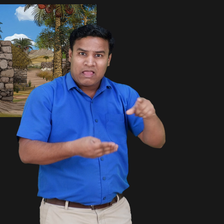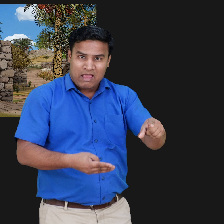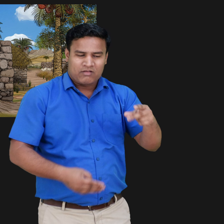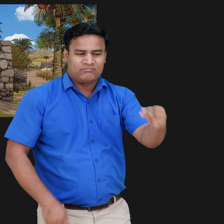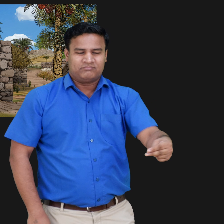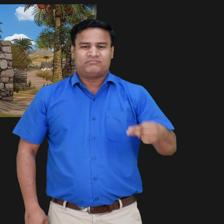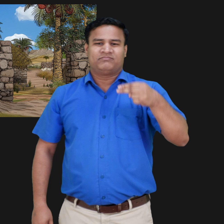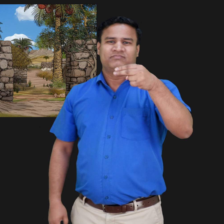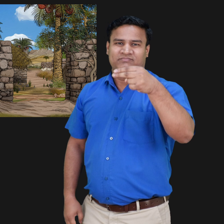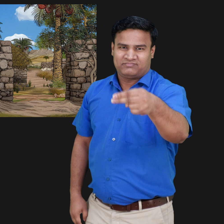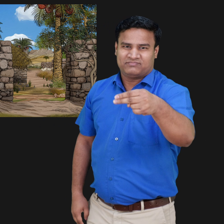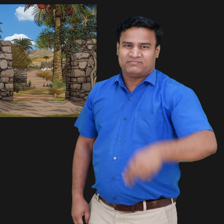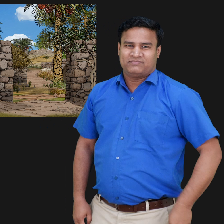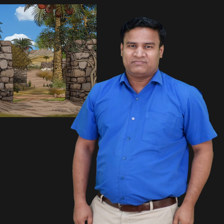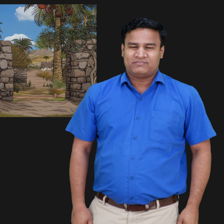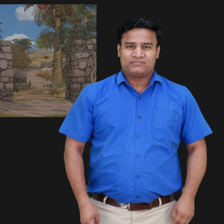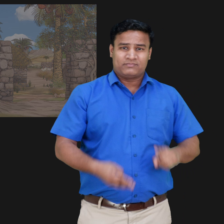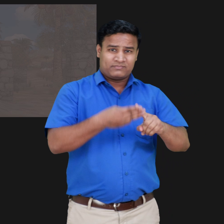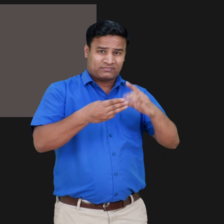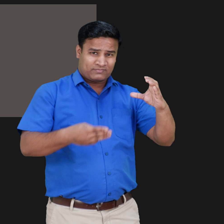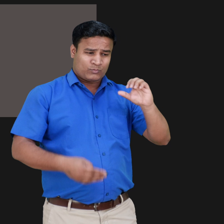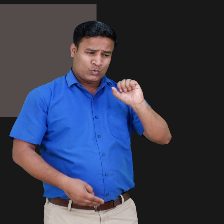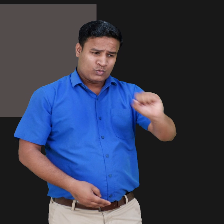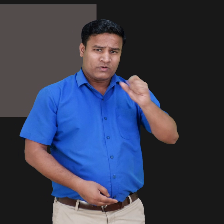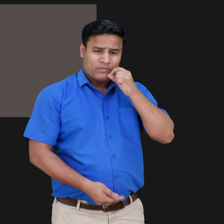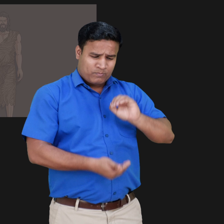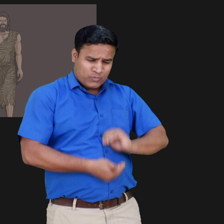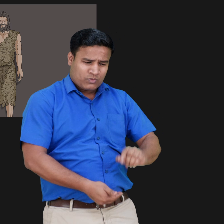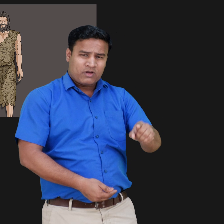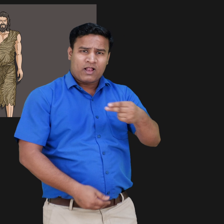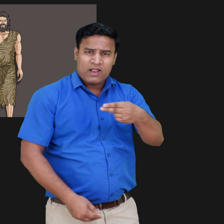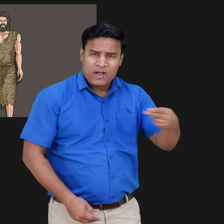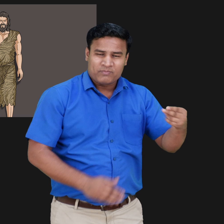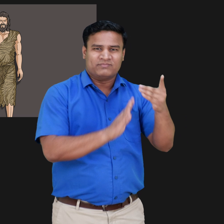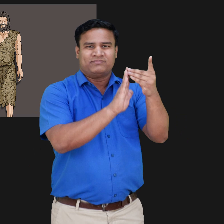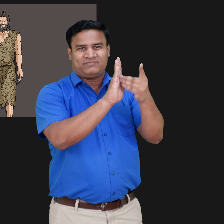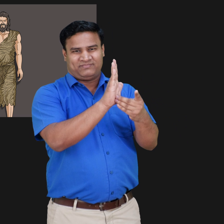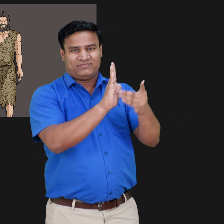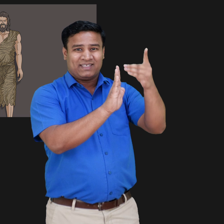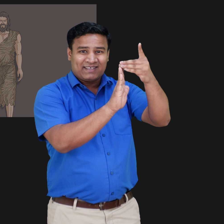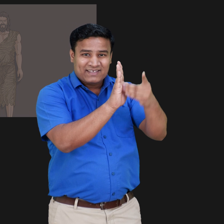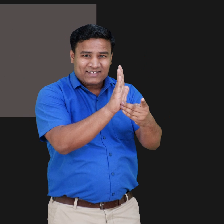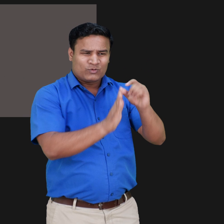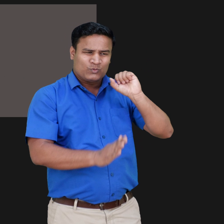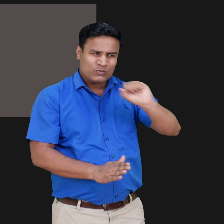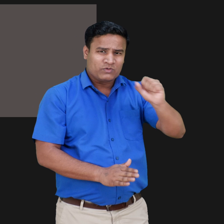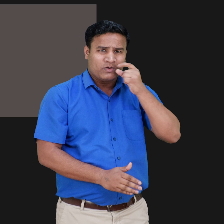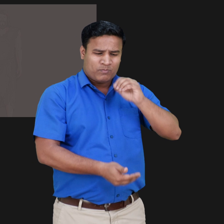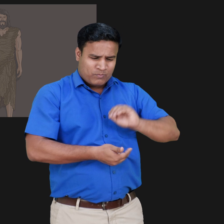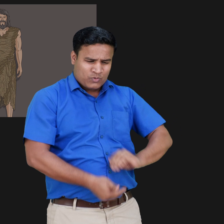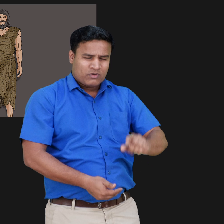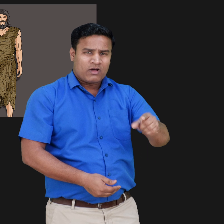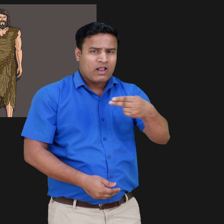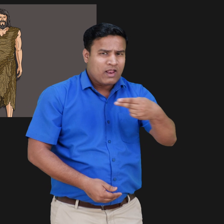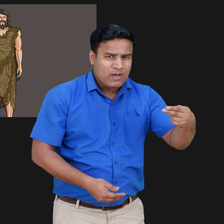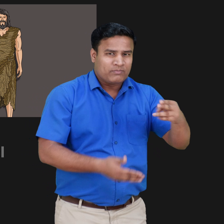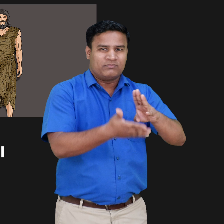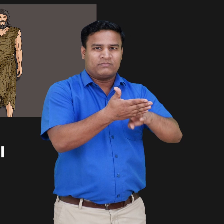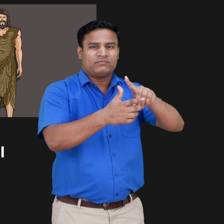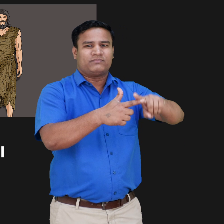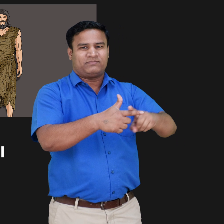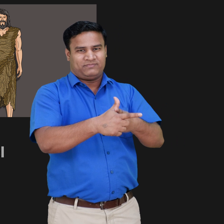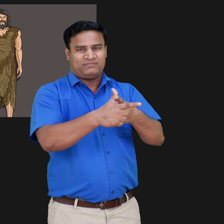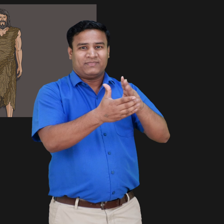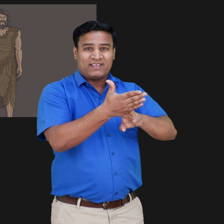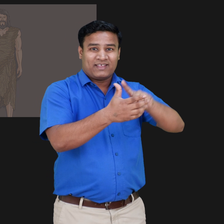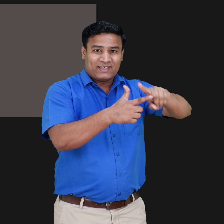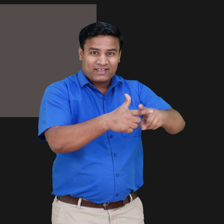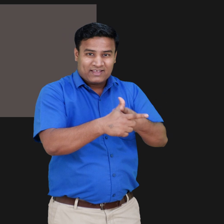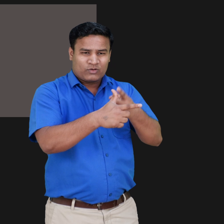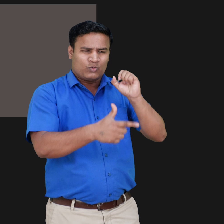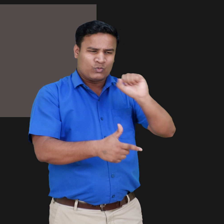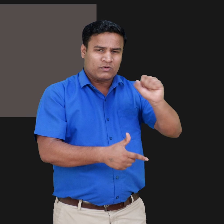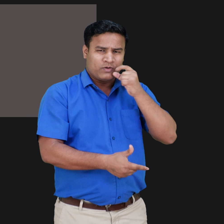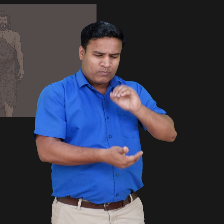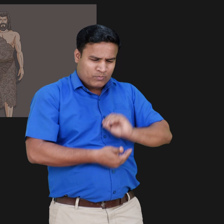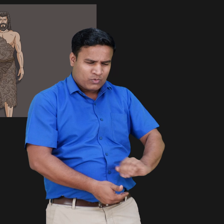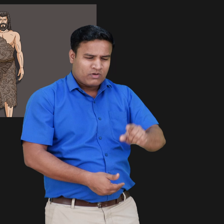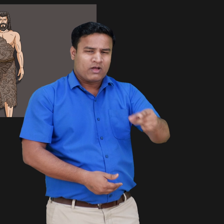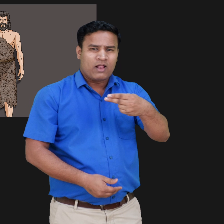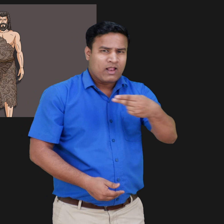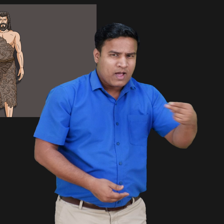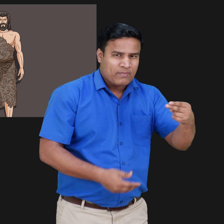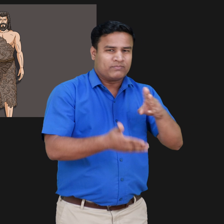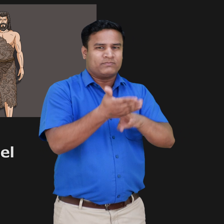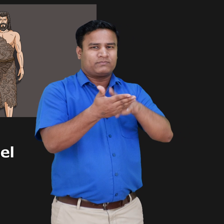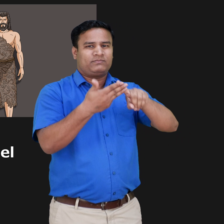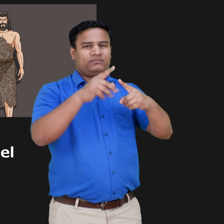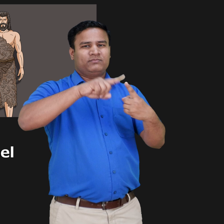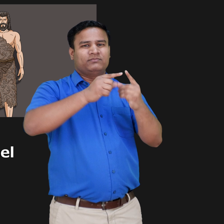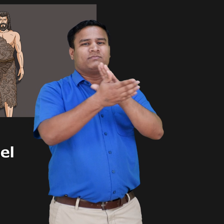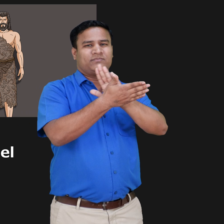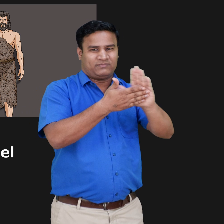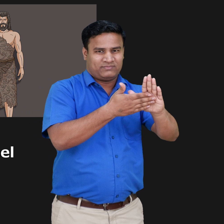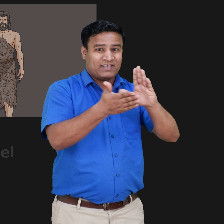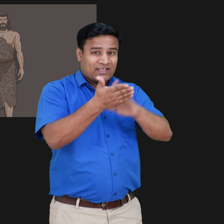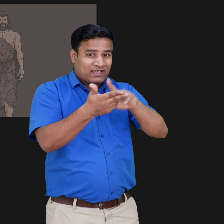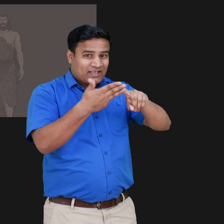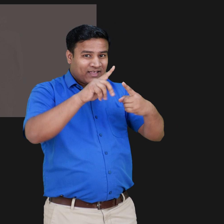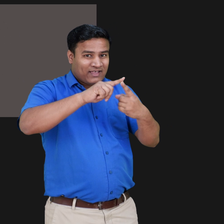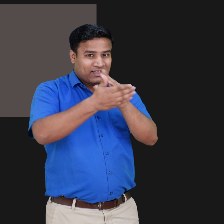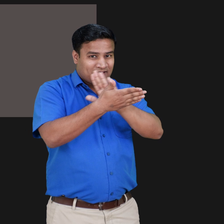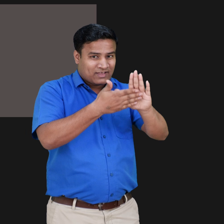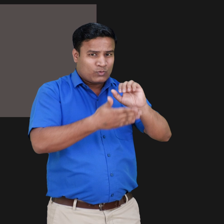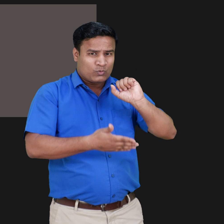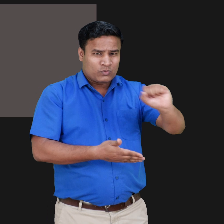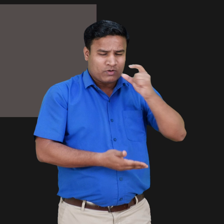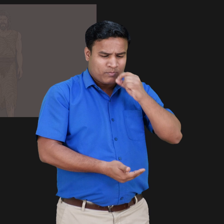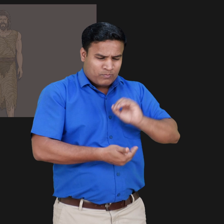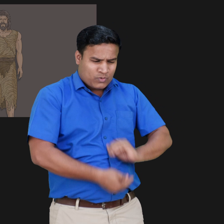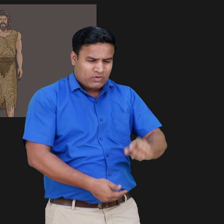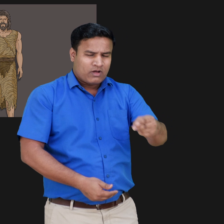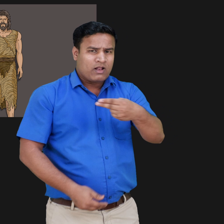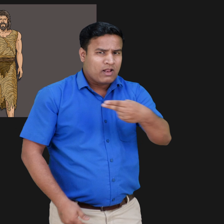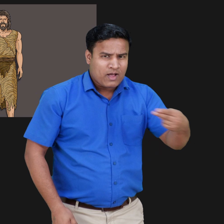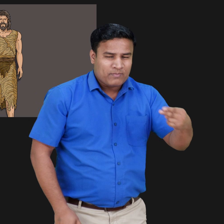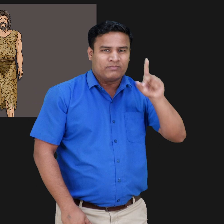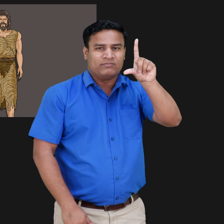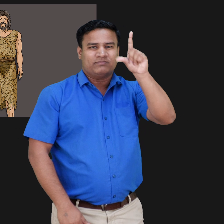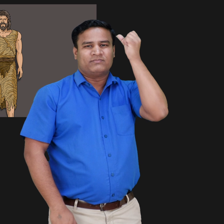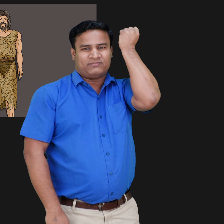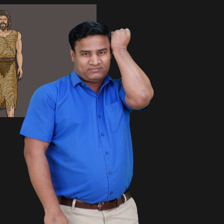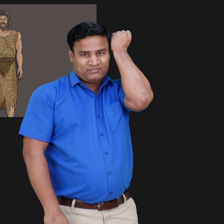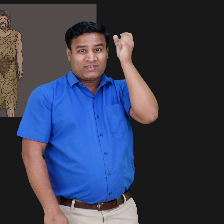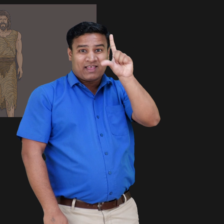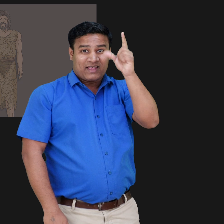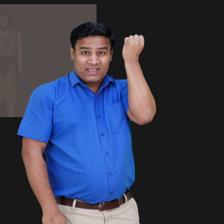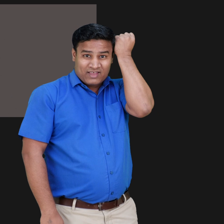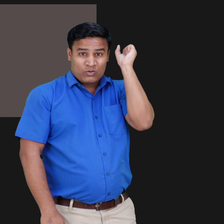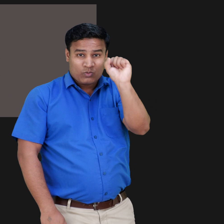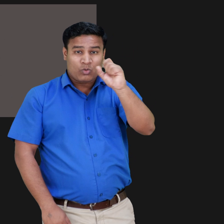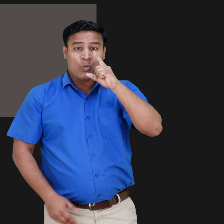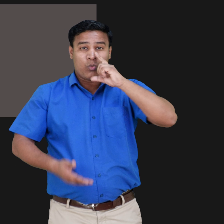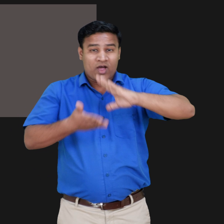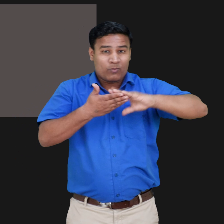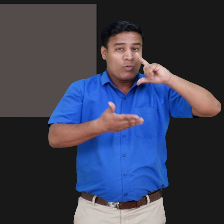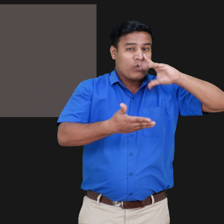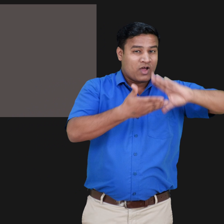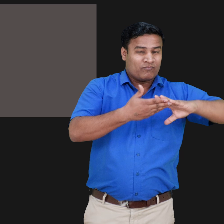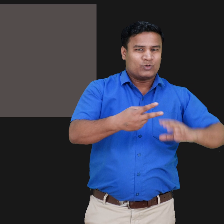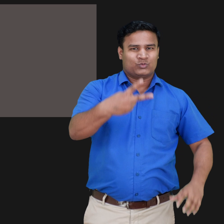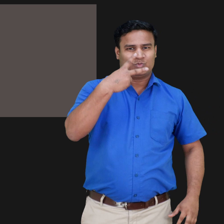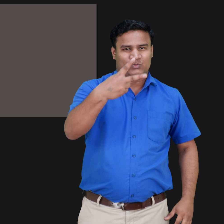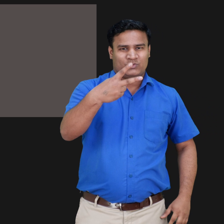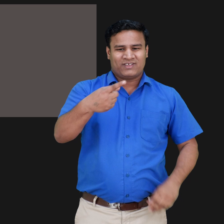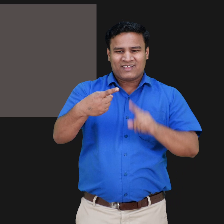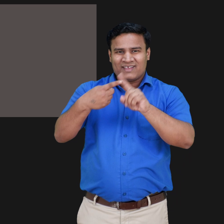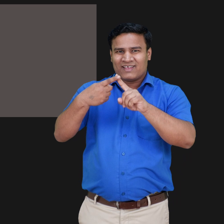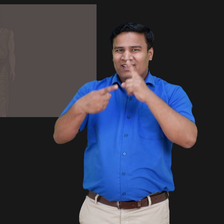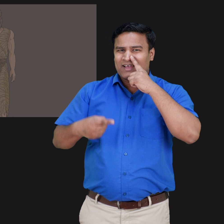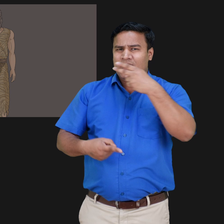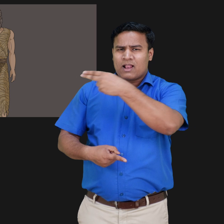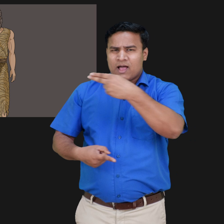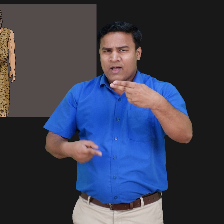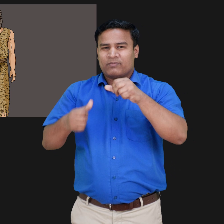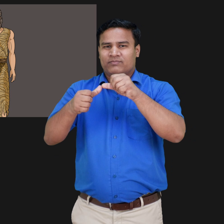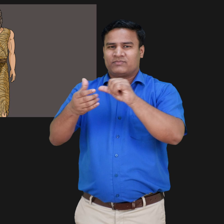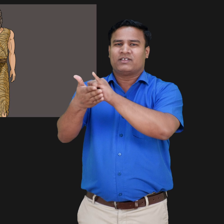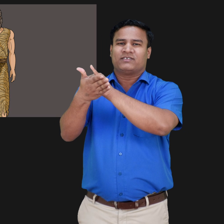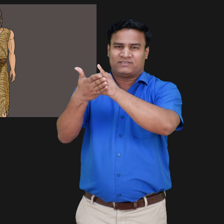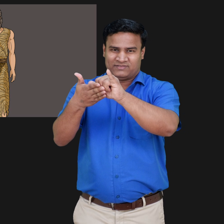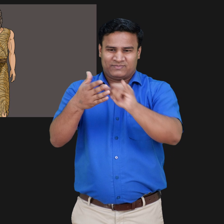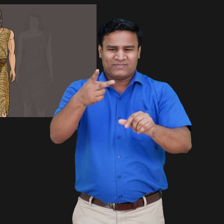Now to Enoch was born Irad, and Irad was the father of Mehujael, and Mehujael was the father of Methusael, and Methusael was the father of Lamech.